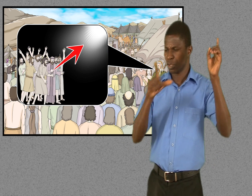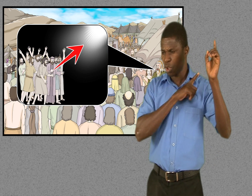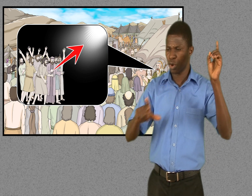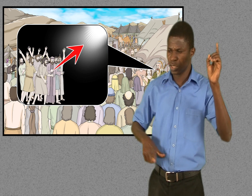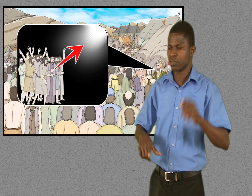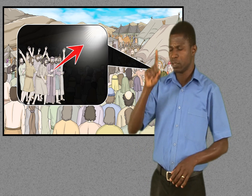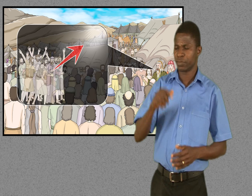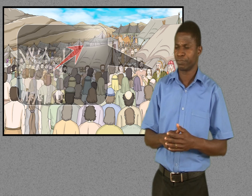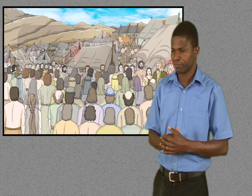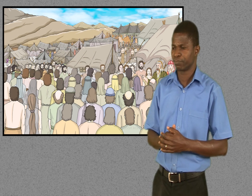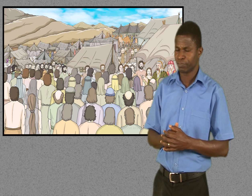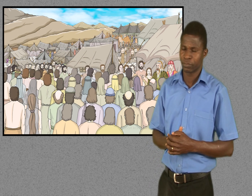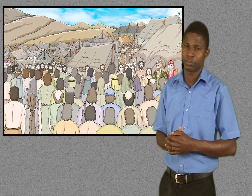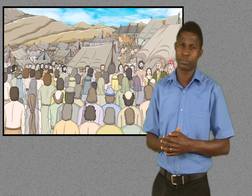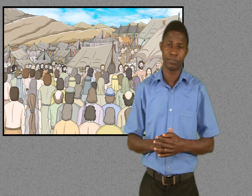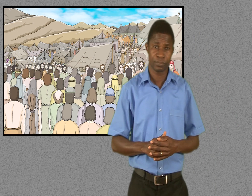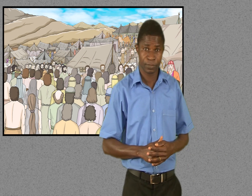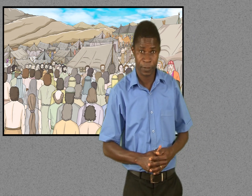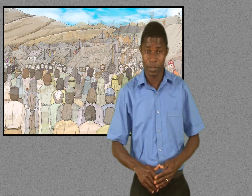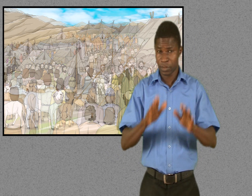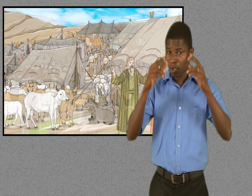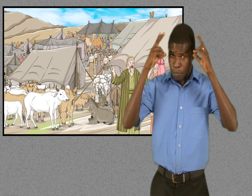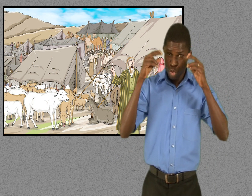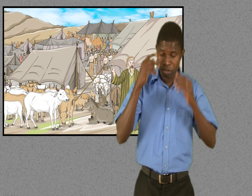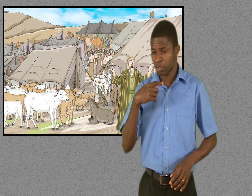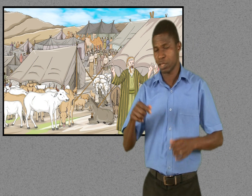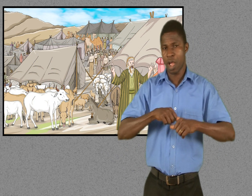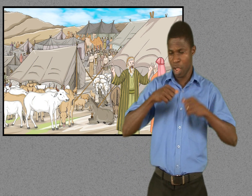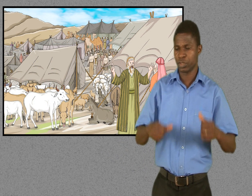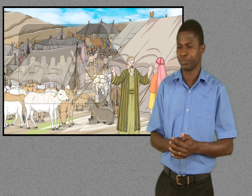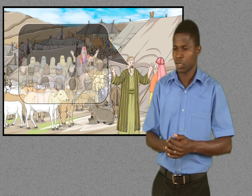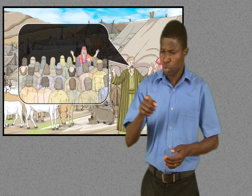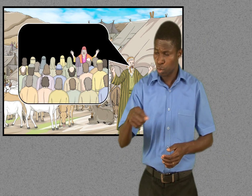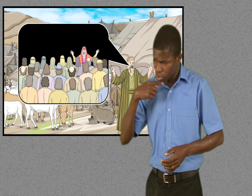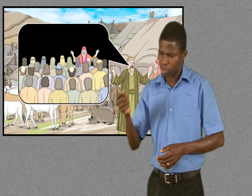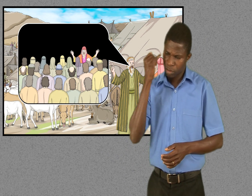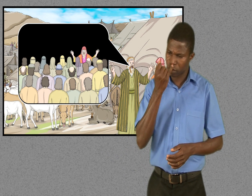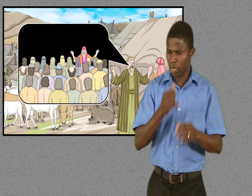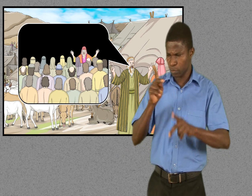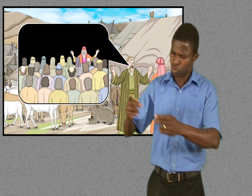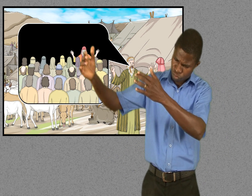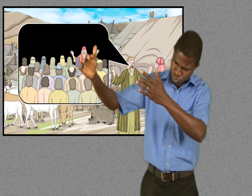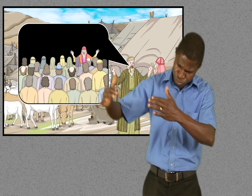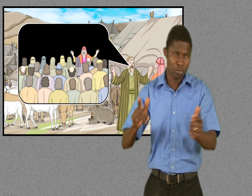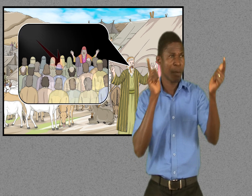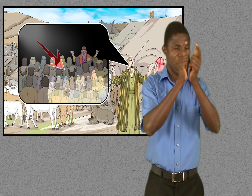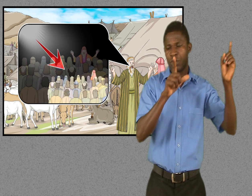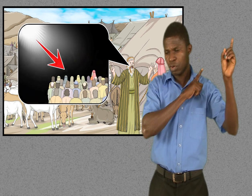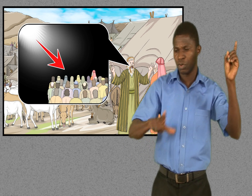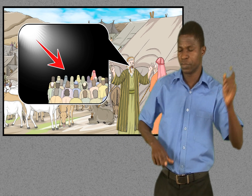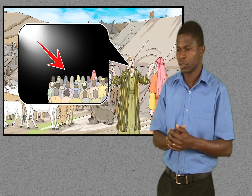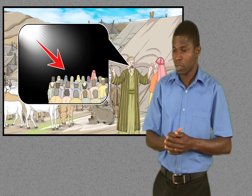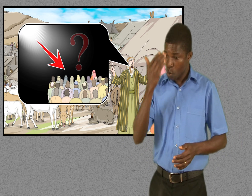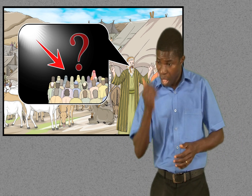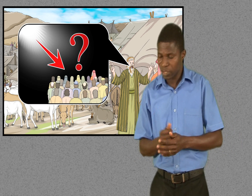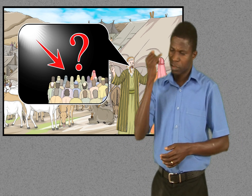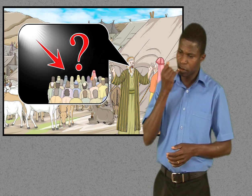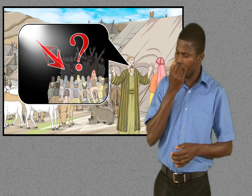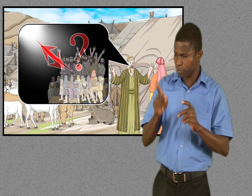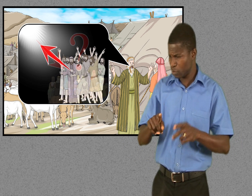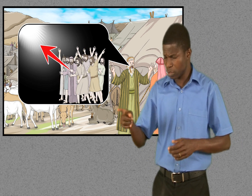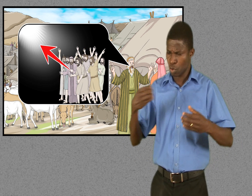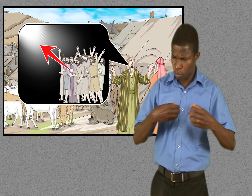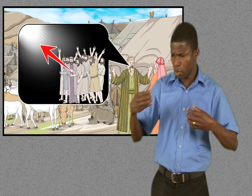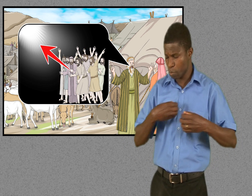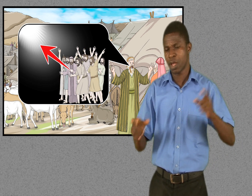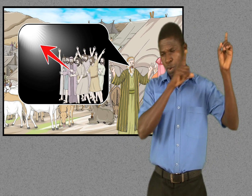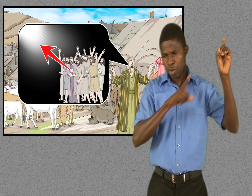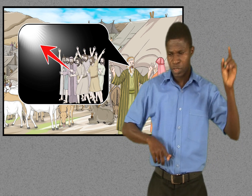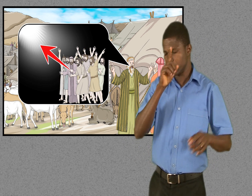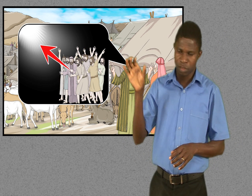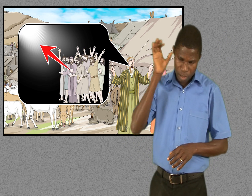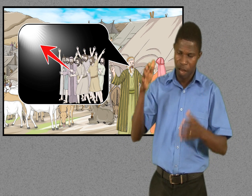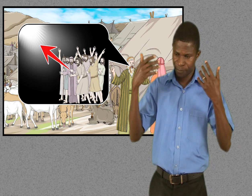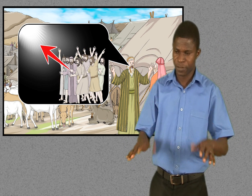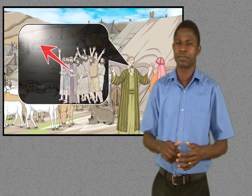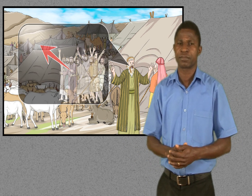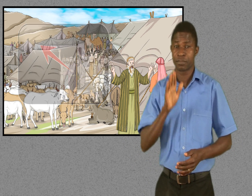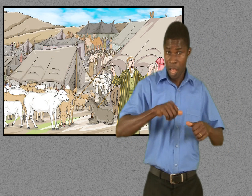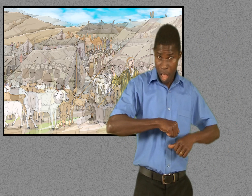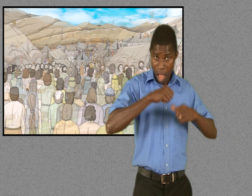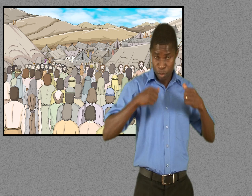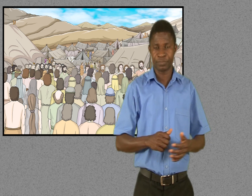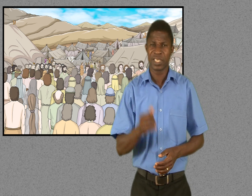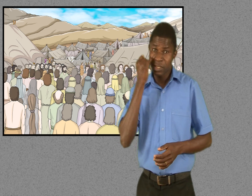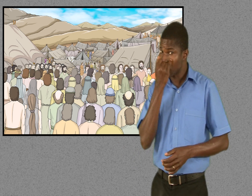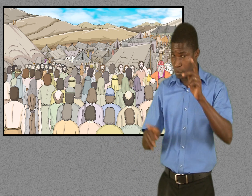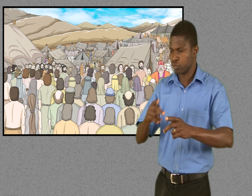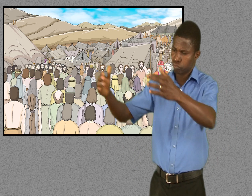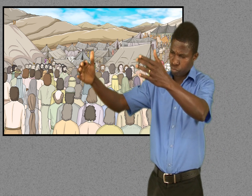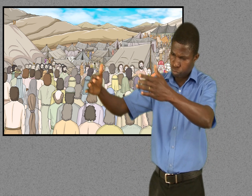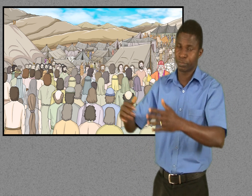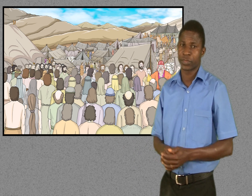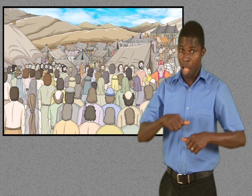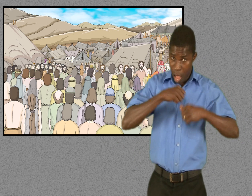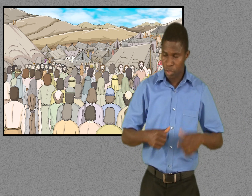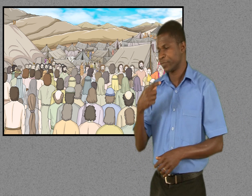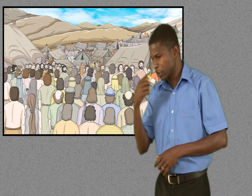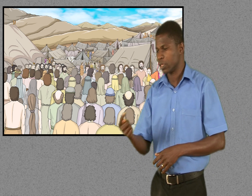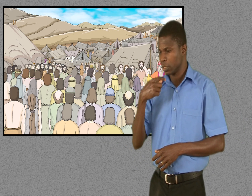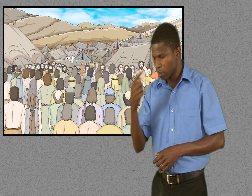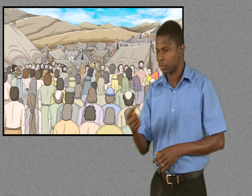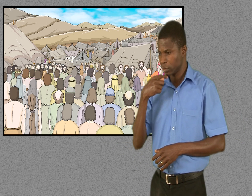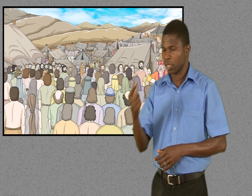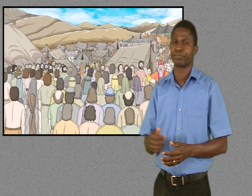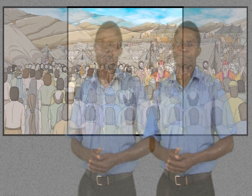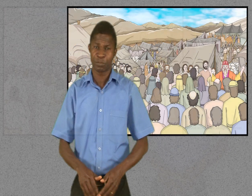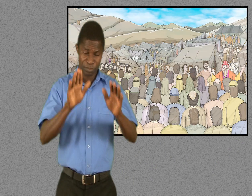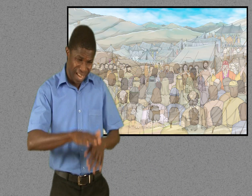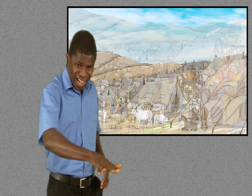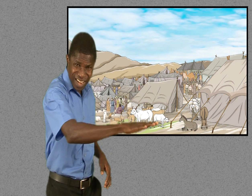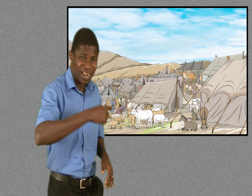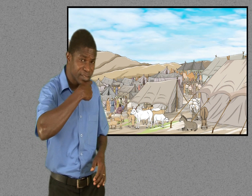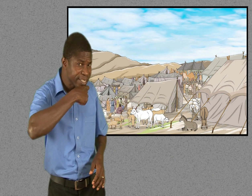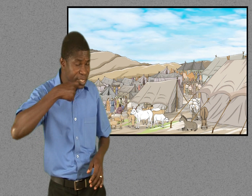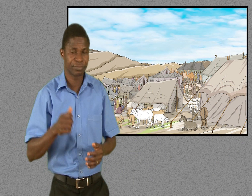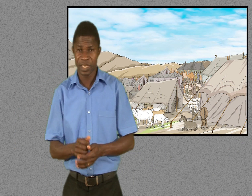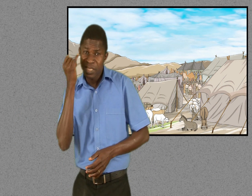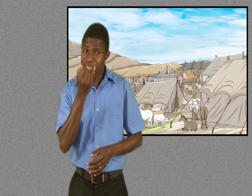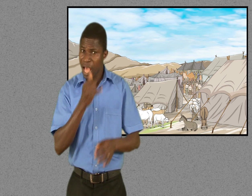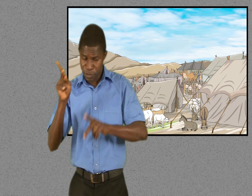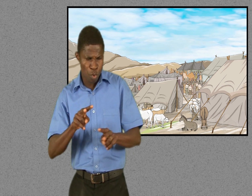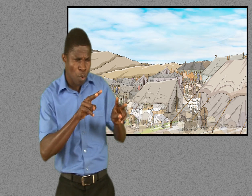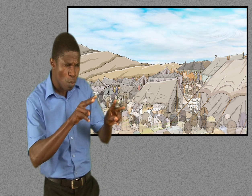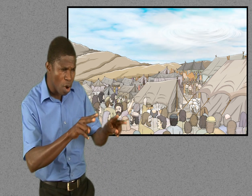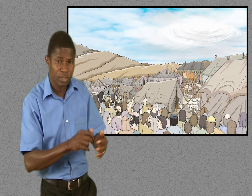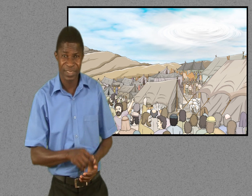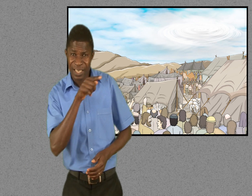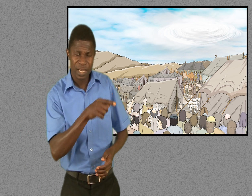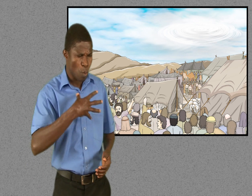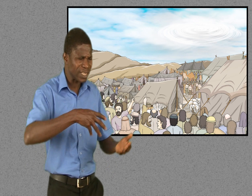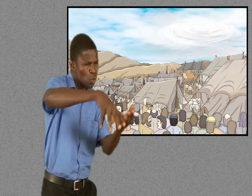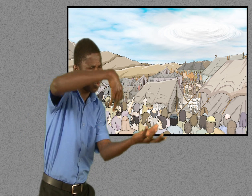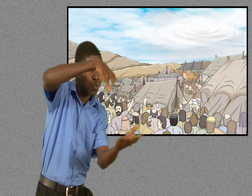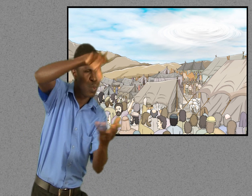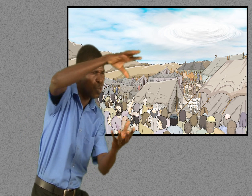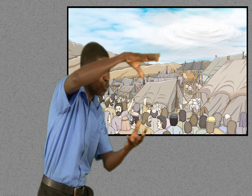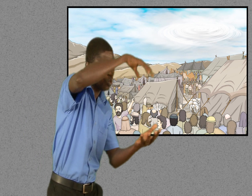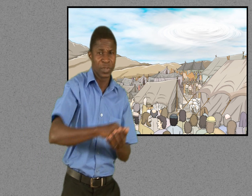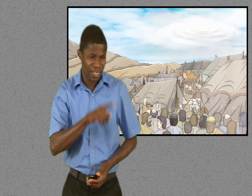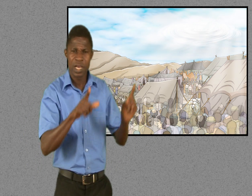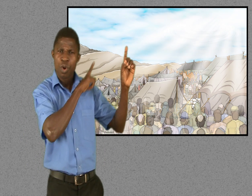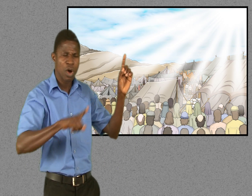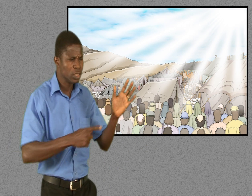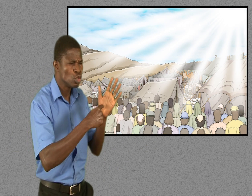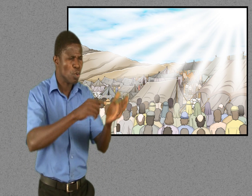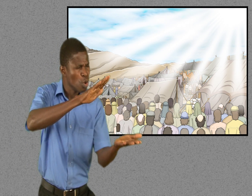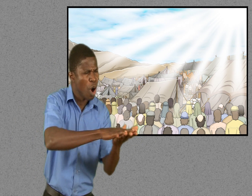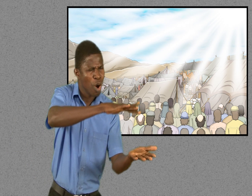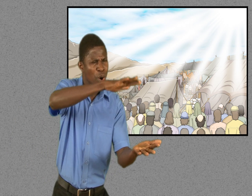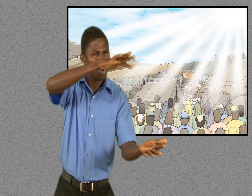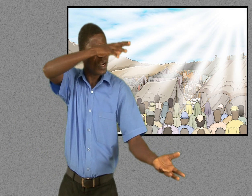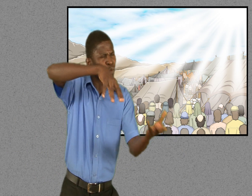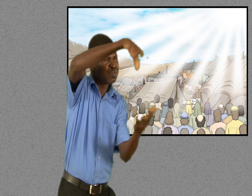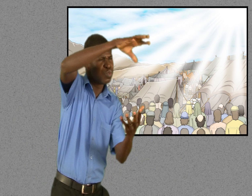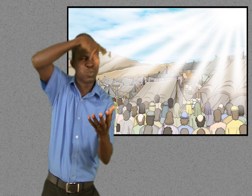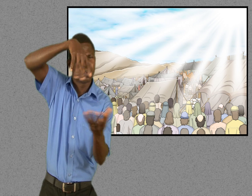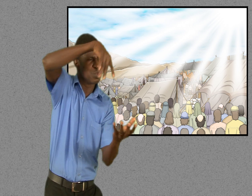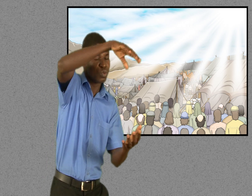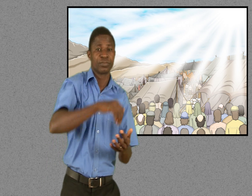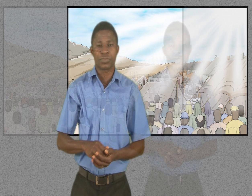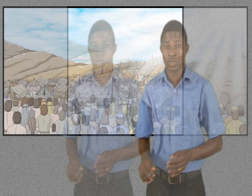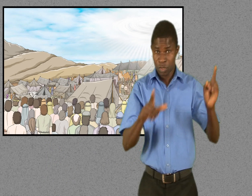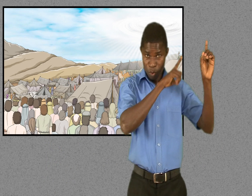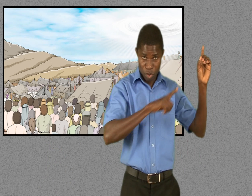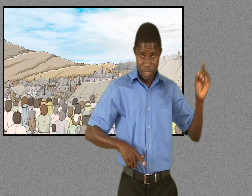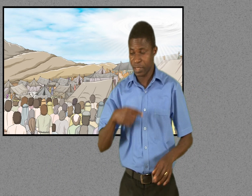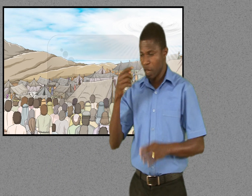Then Moses said to Aaron, “Tell the whole congregation of Israel, ‘Come before the LORD, for He has heard your grumbling.’” And as Aaron was speaking to the whole congregation of Israel, they looked toward the desert, and there in a cloud the glory of the LORD appeared.